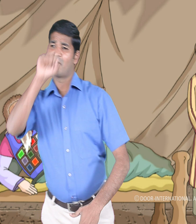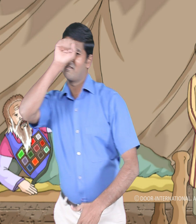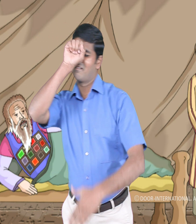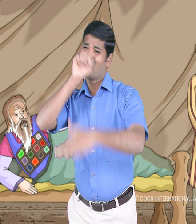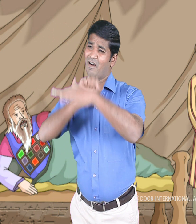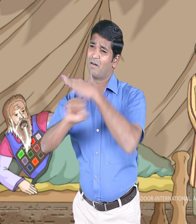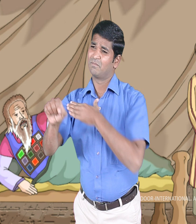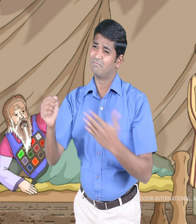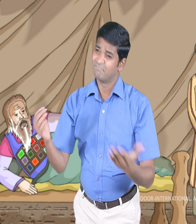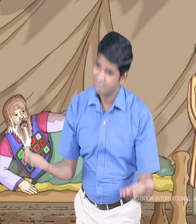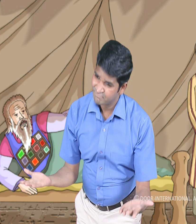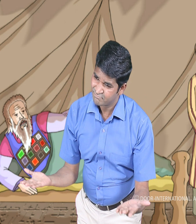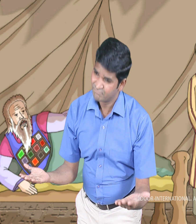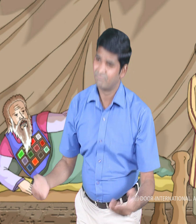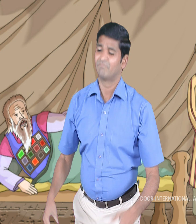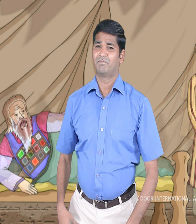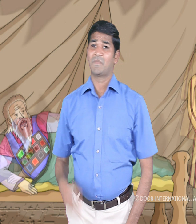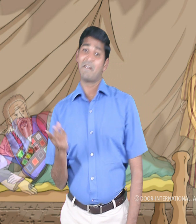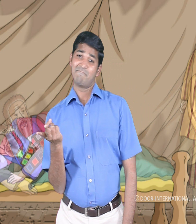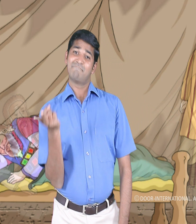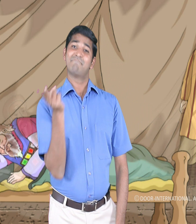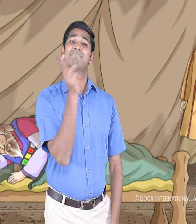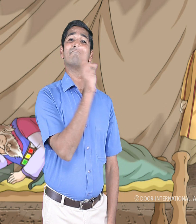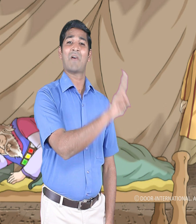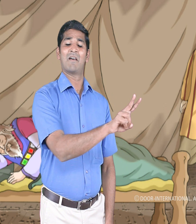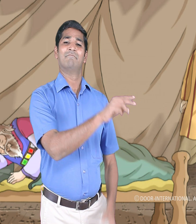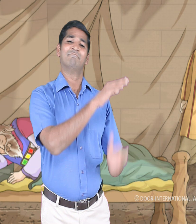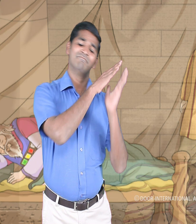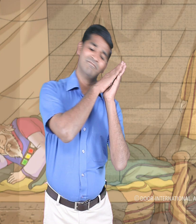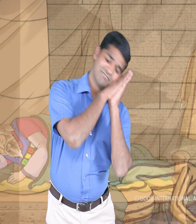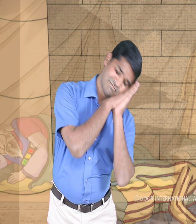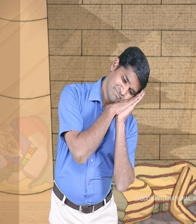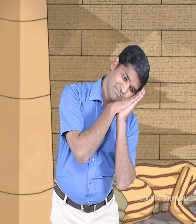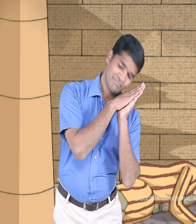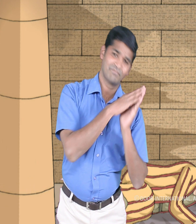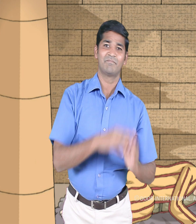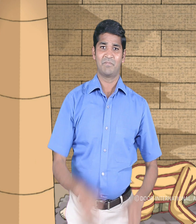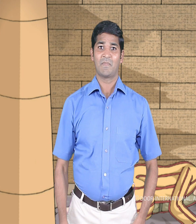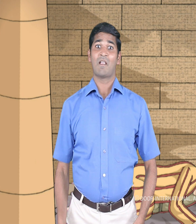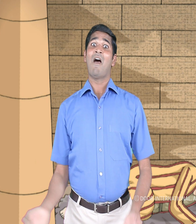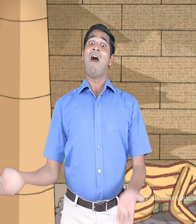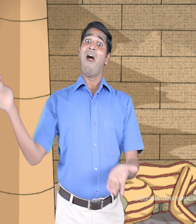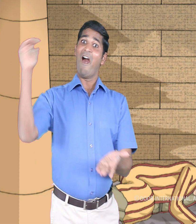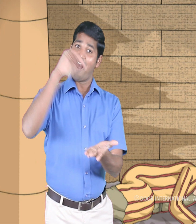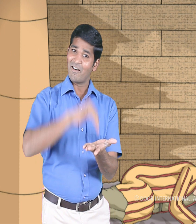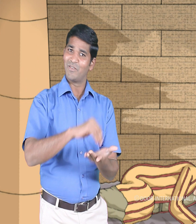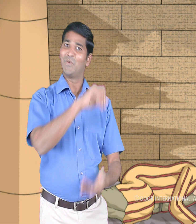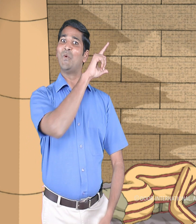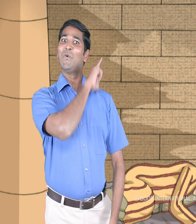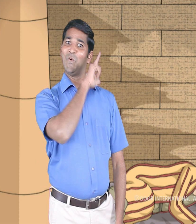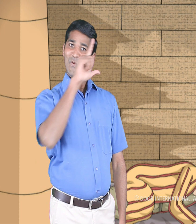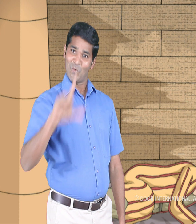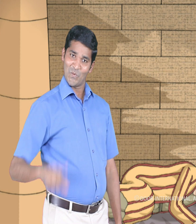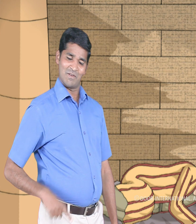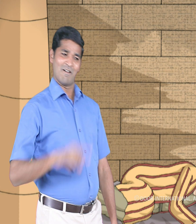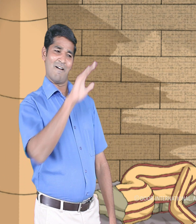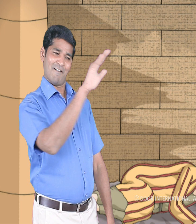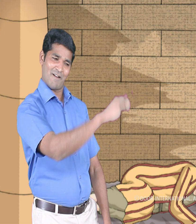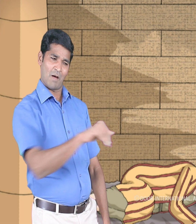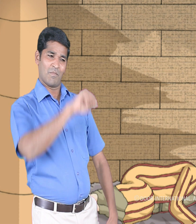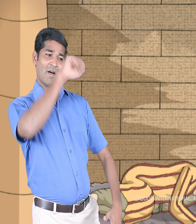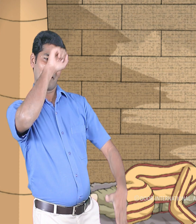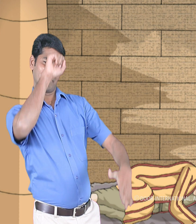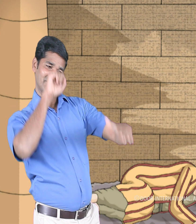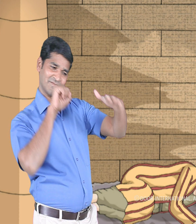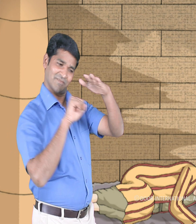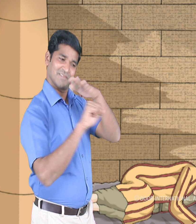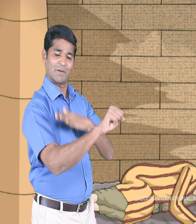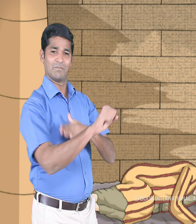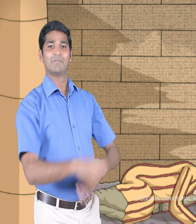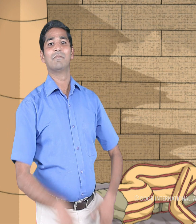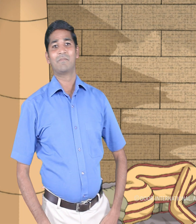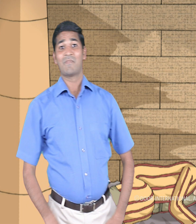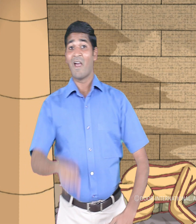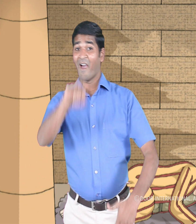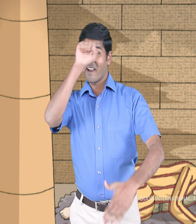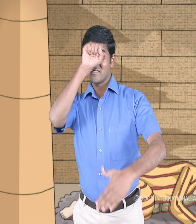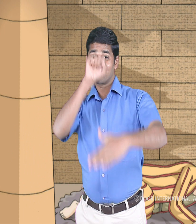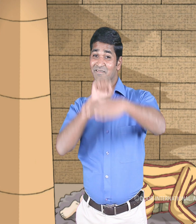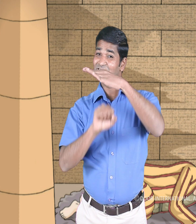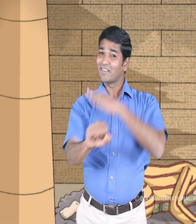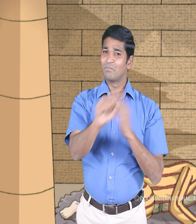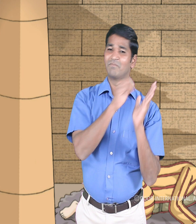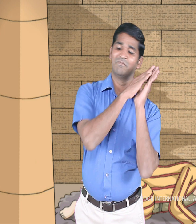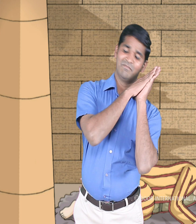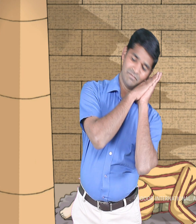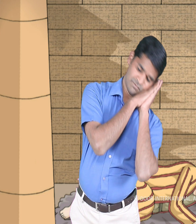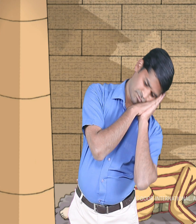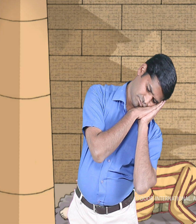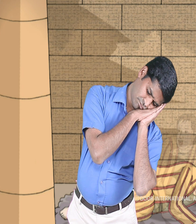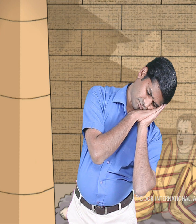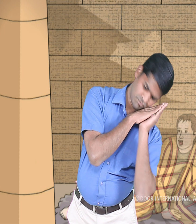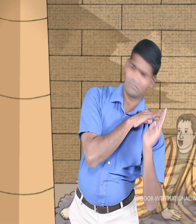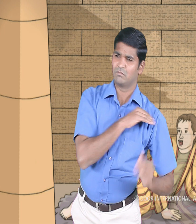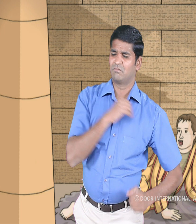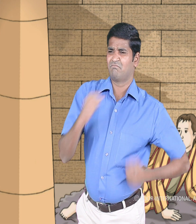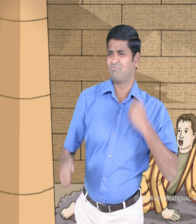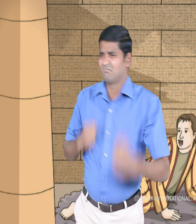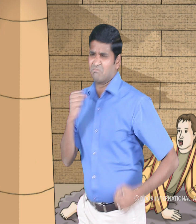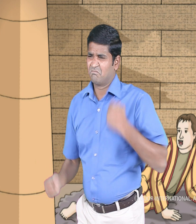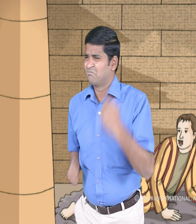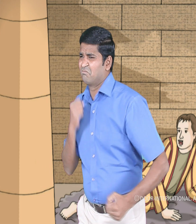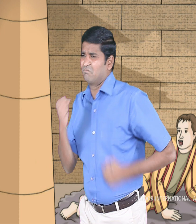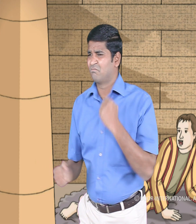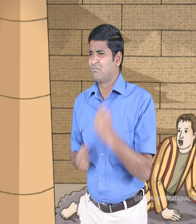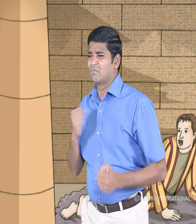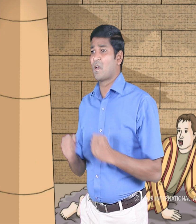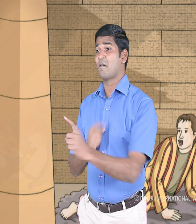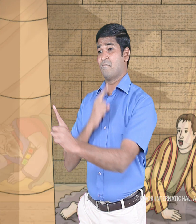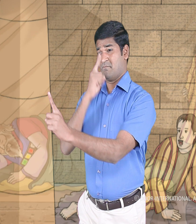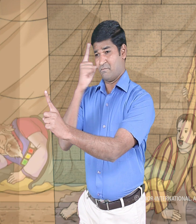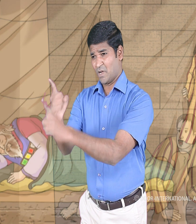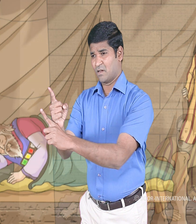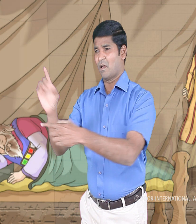So he went and lay down. Once again the LORD called, “Samuel!”